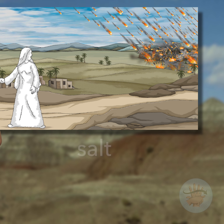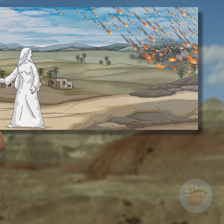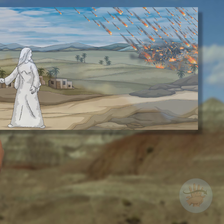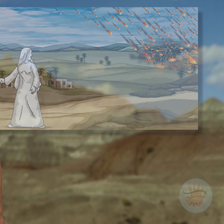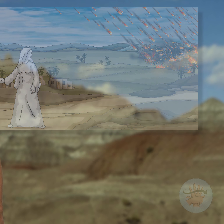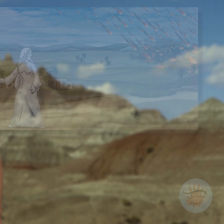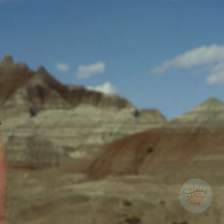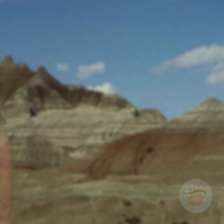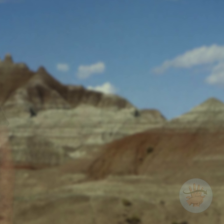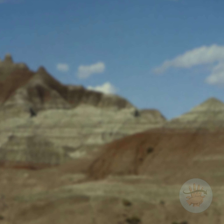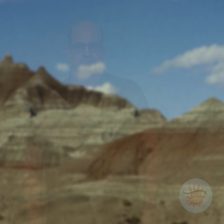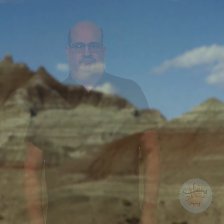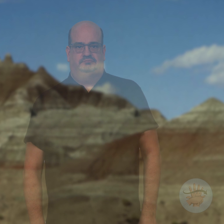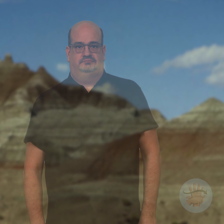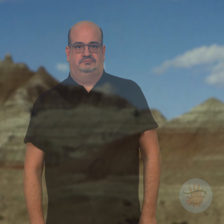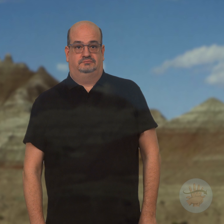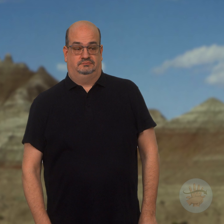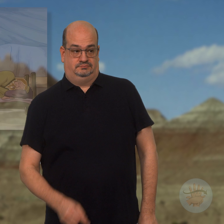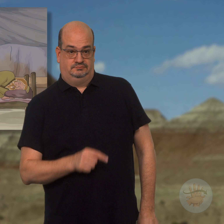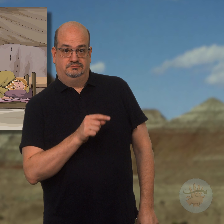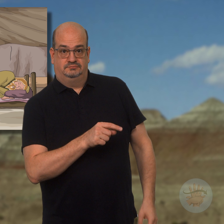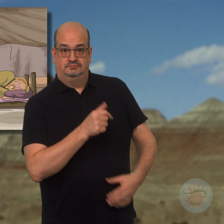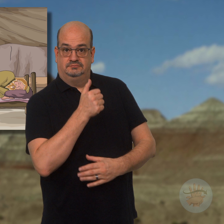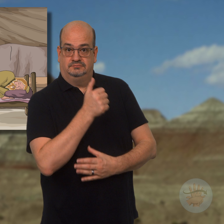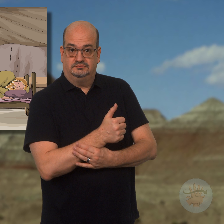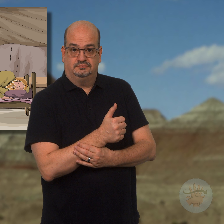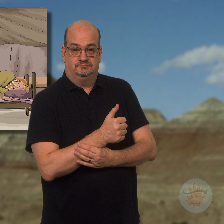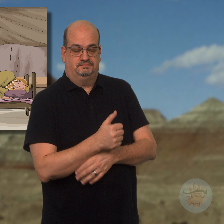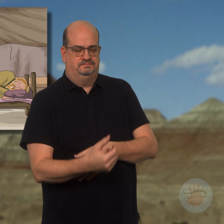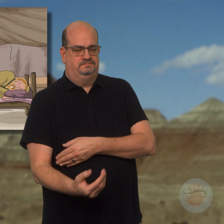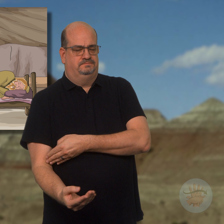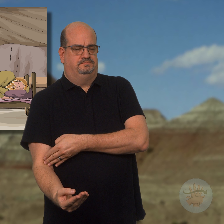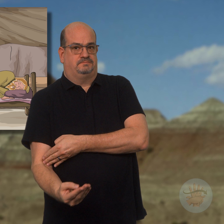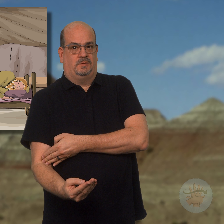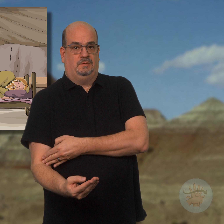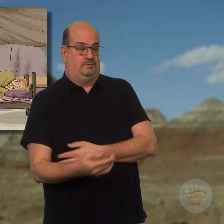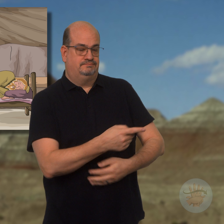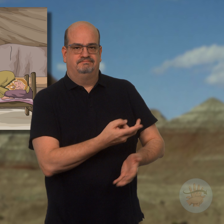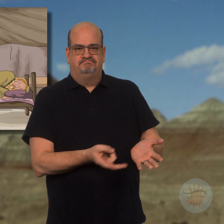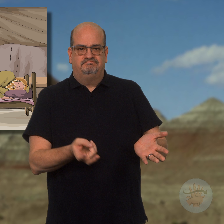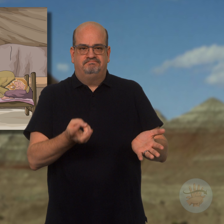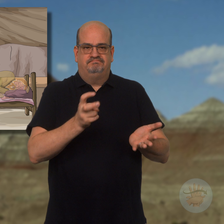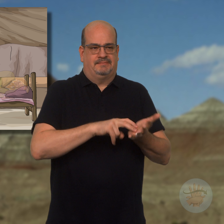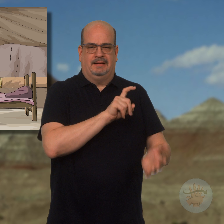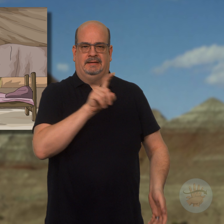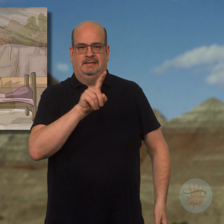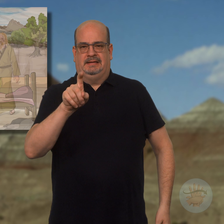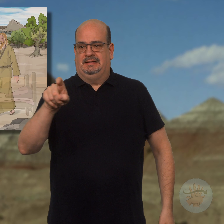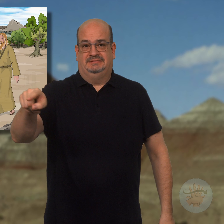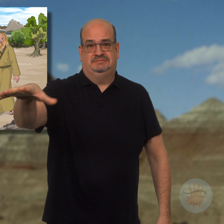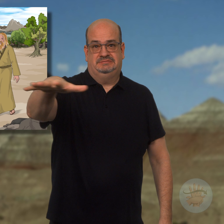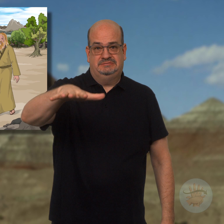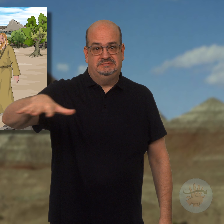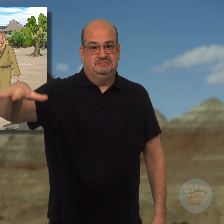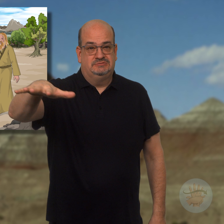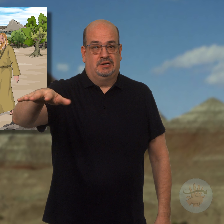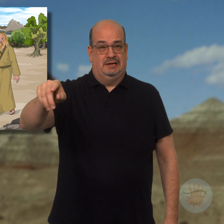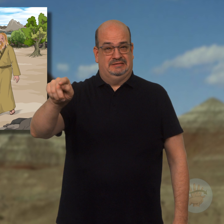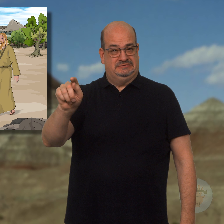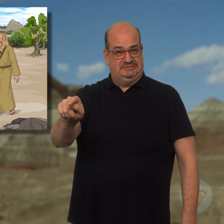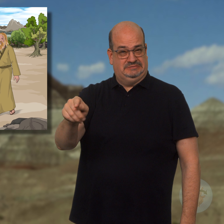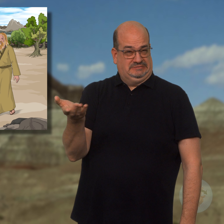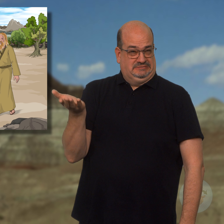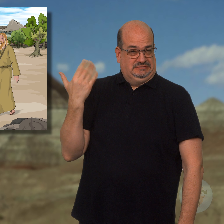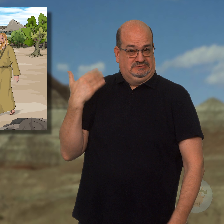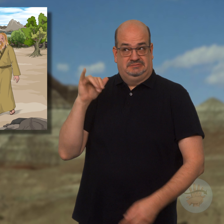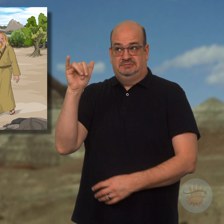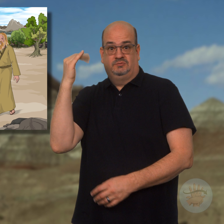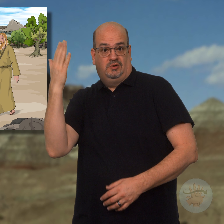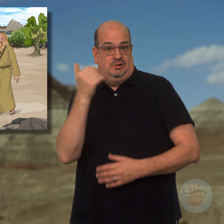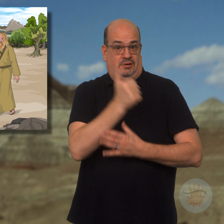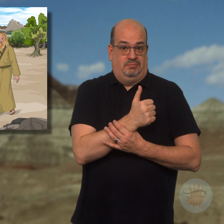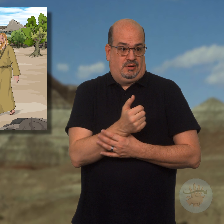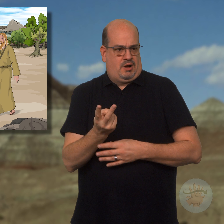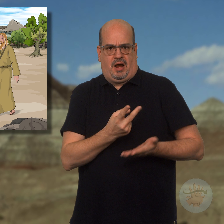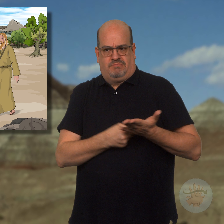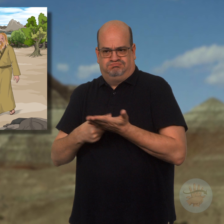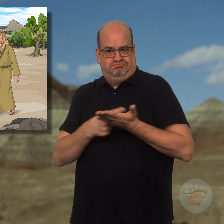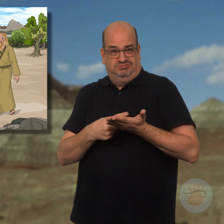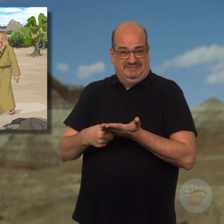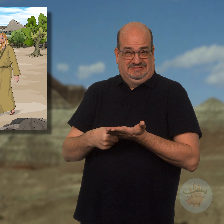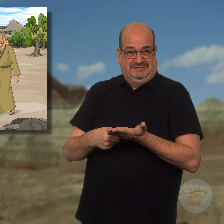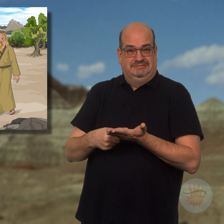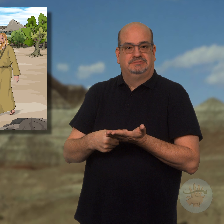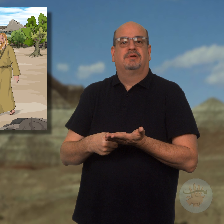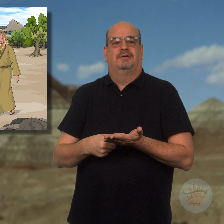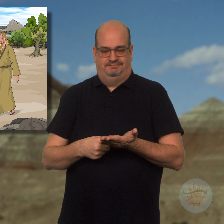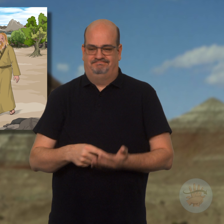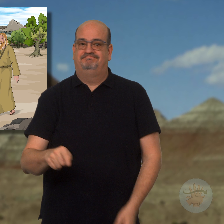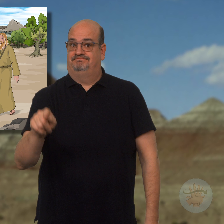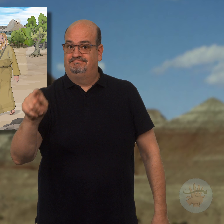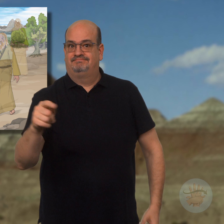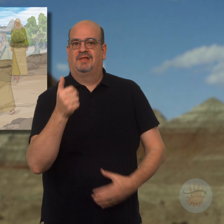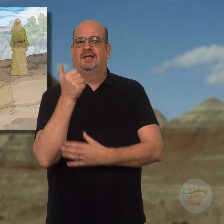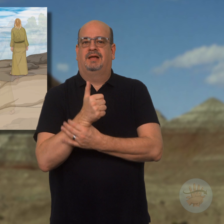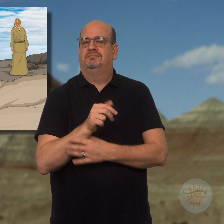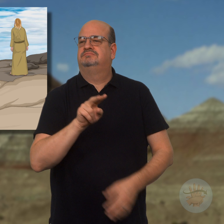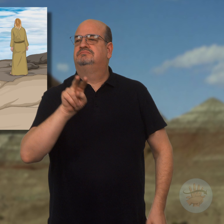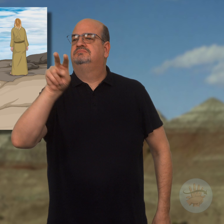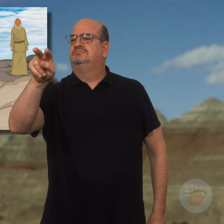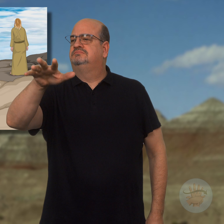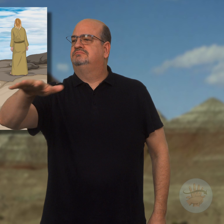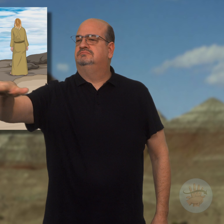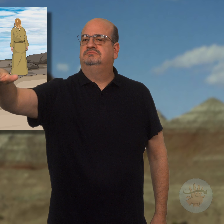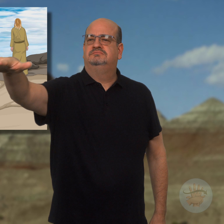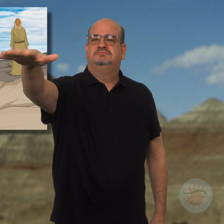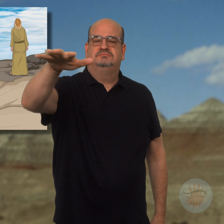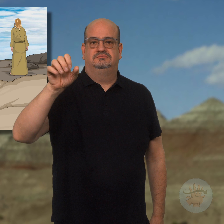Early the next morning, Abraham got up and returned to the place where he had stood before the LORD.